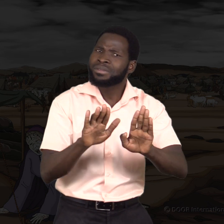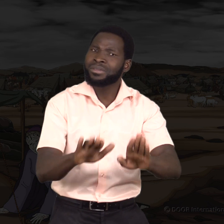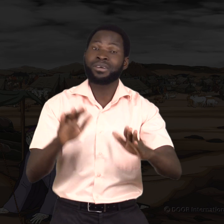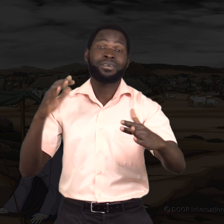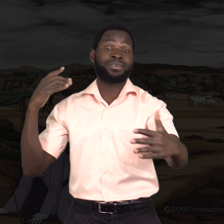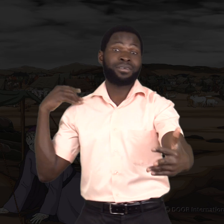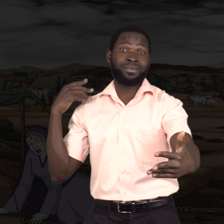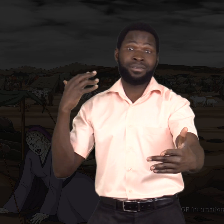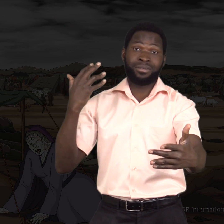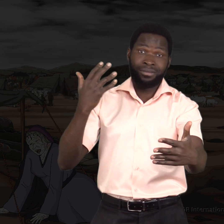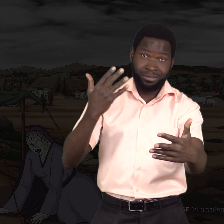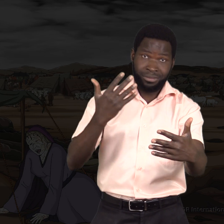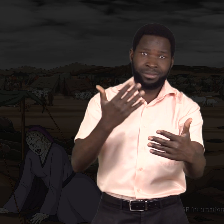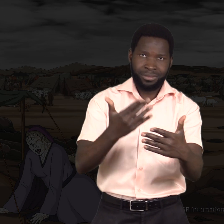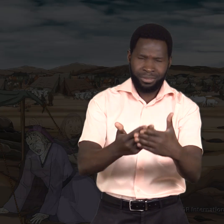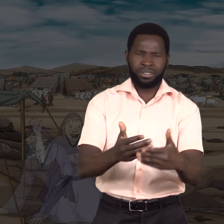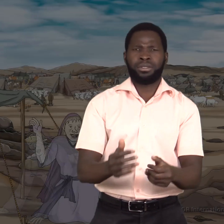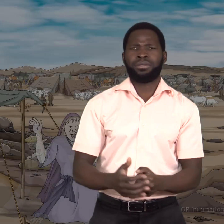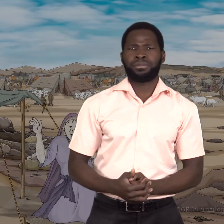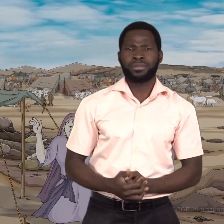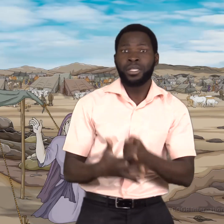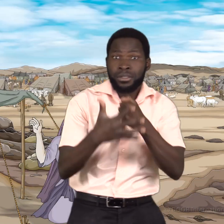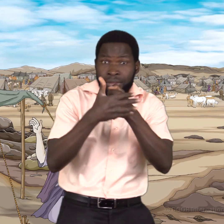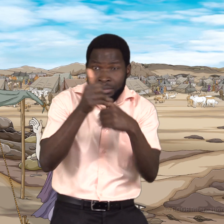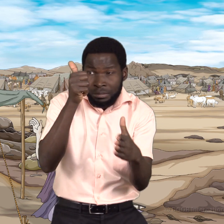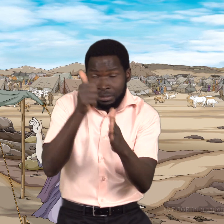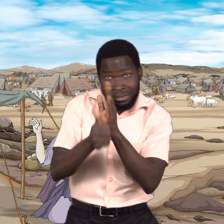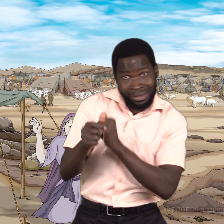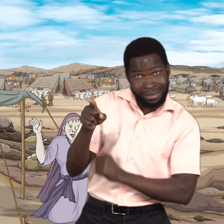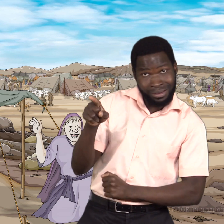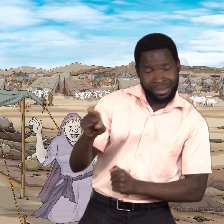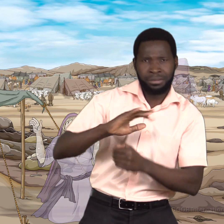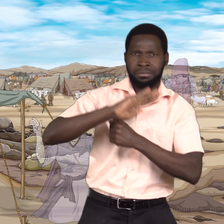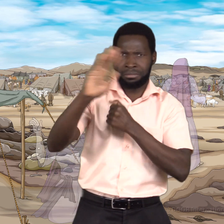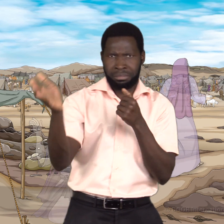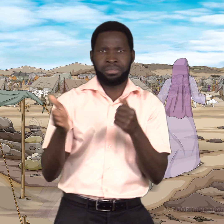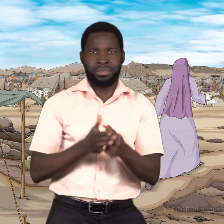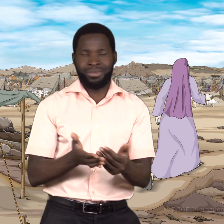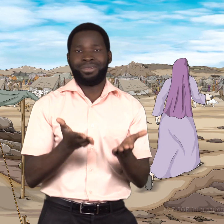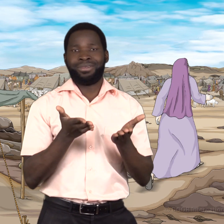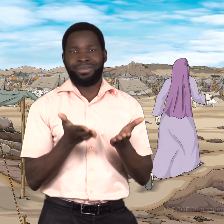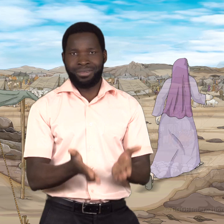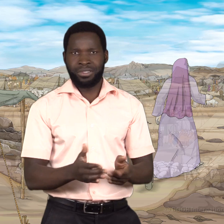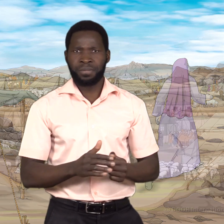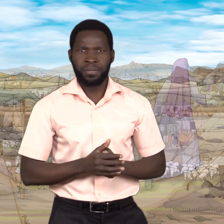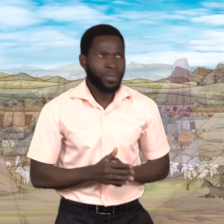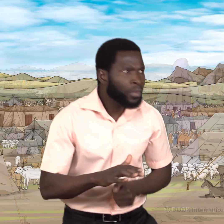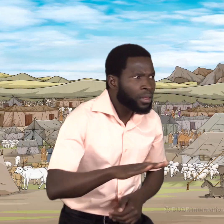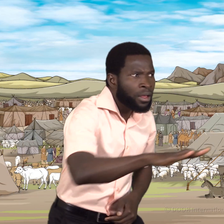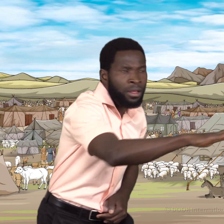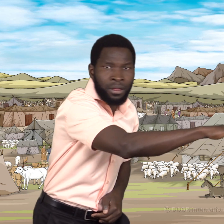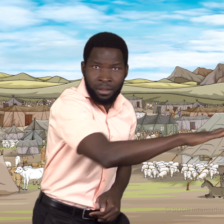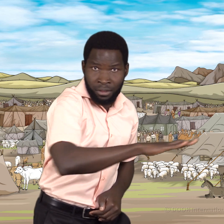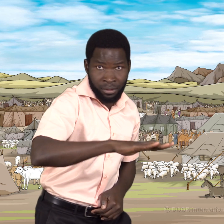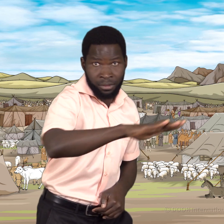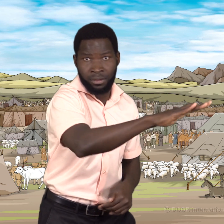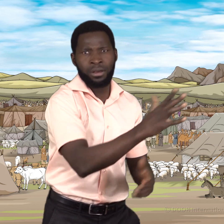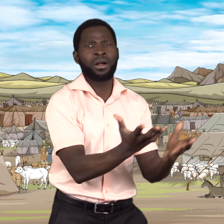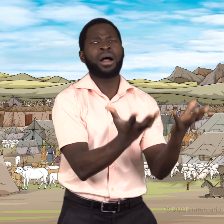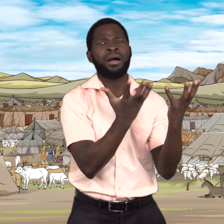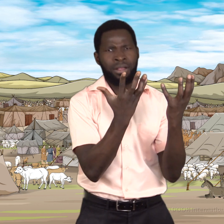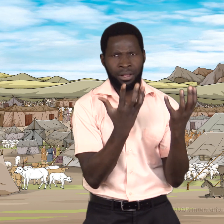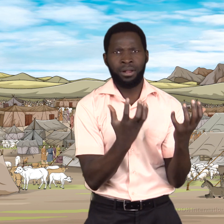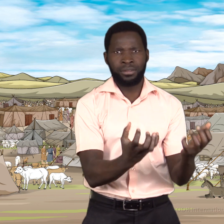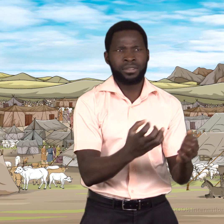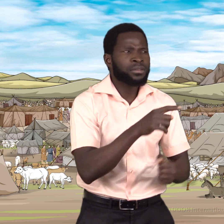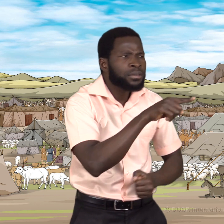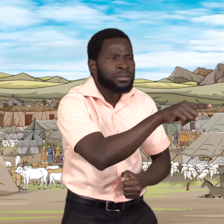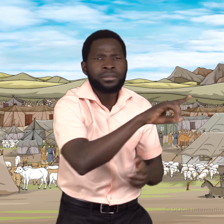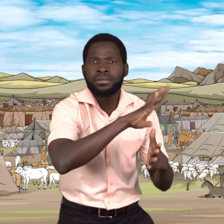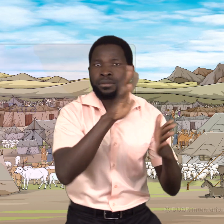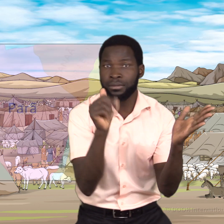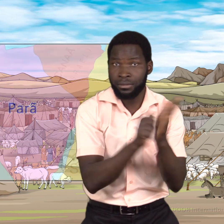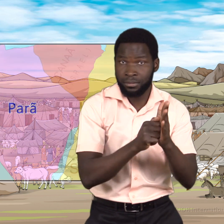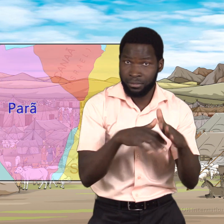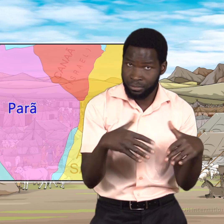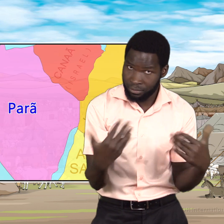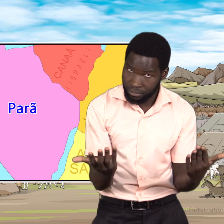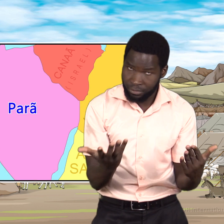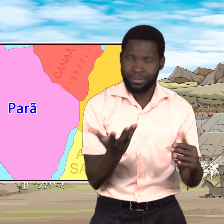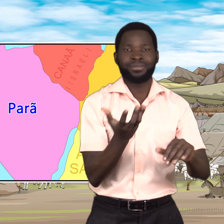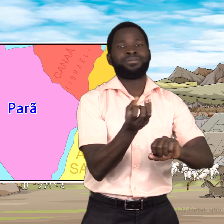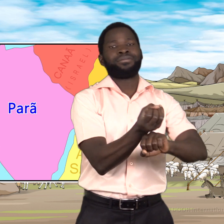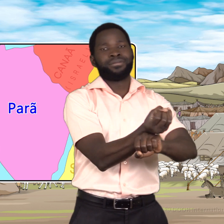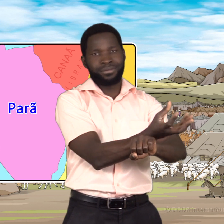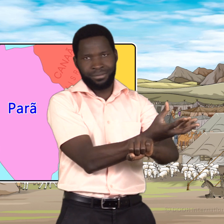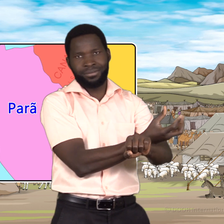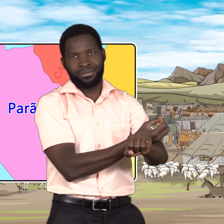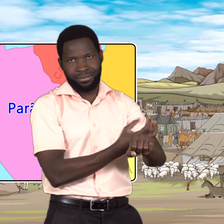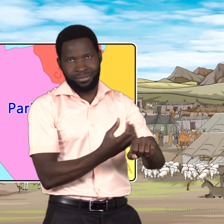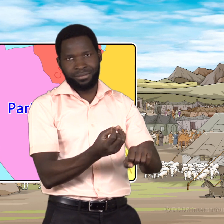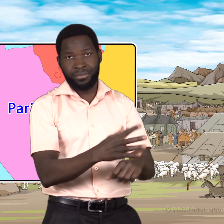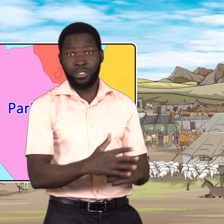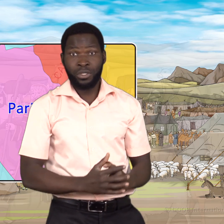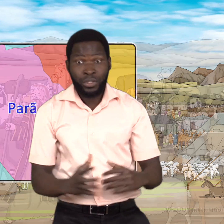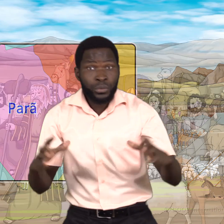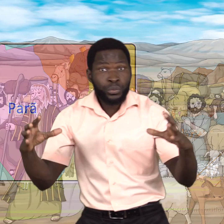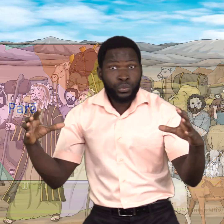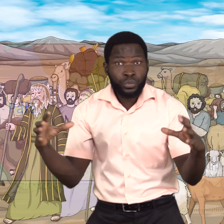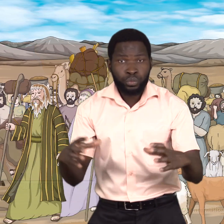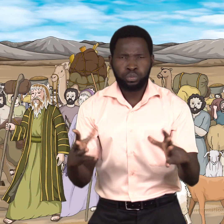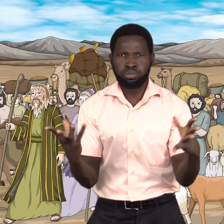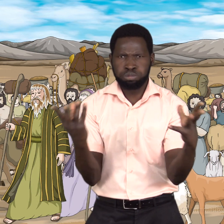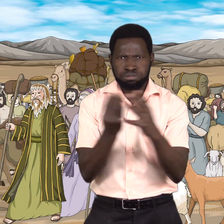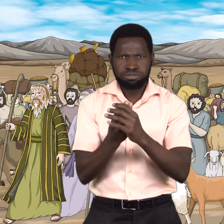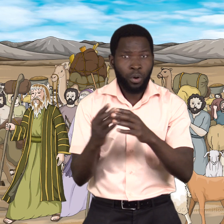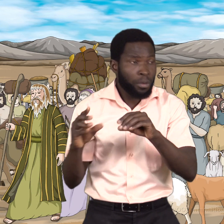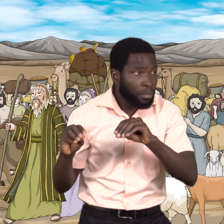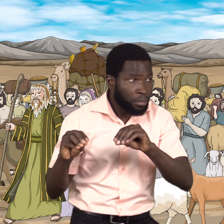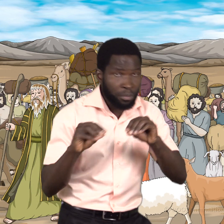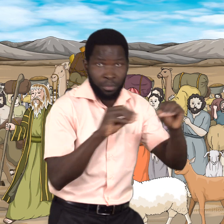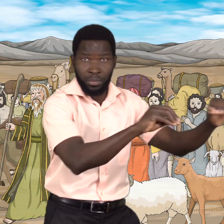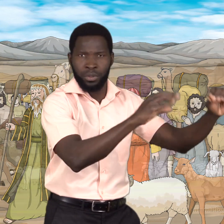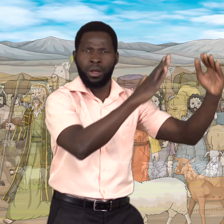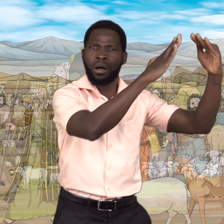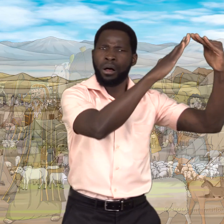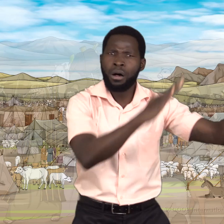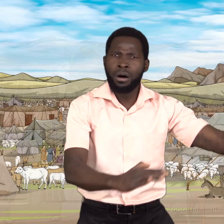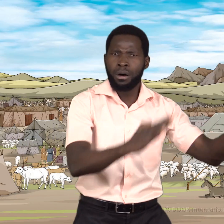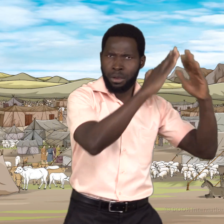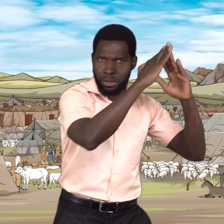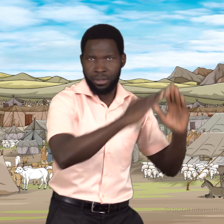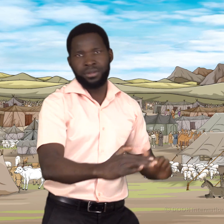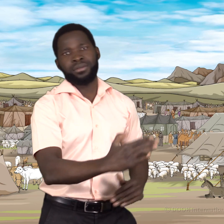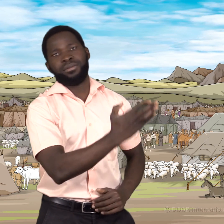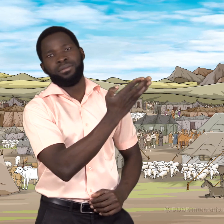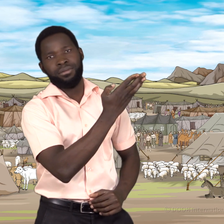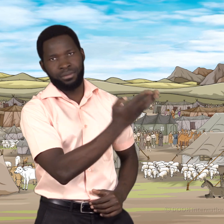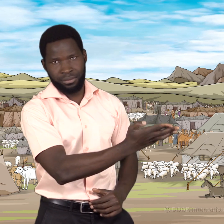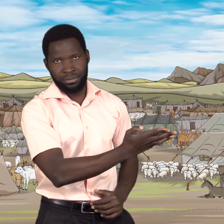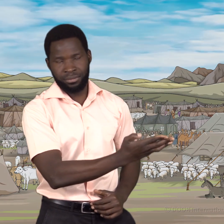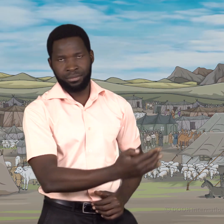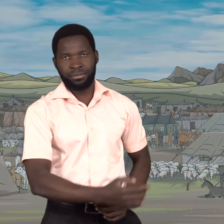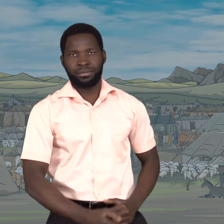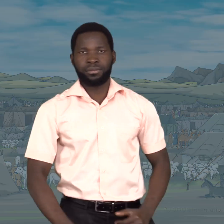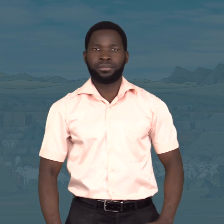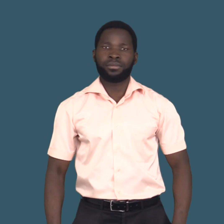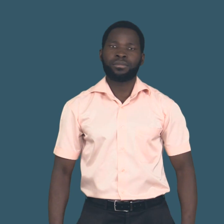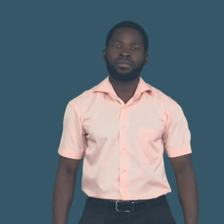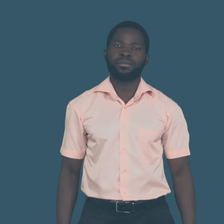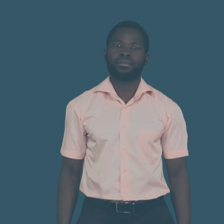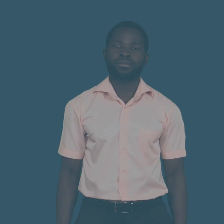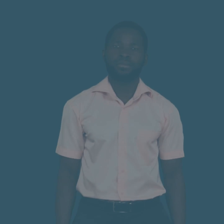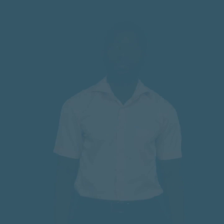After that, the people set out from Hazeroth and camped in the Wilderness of Paran.